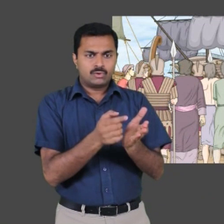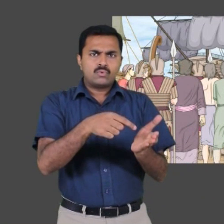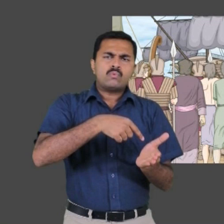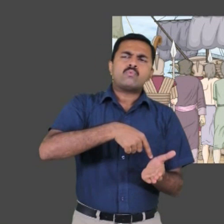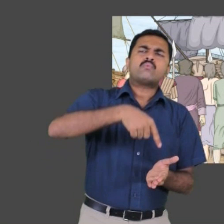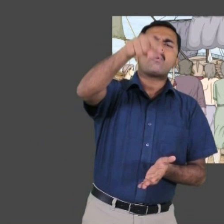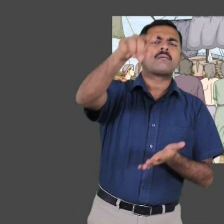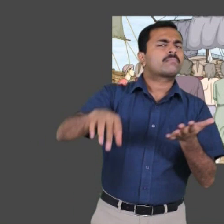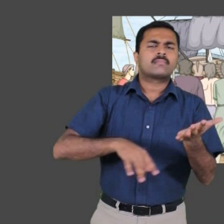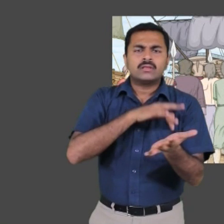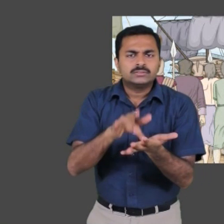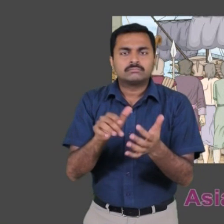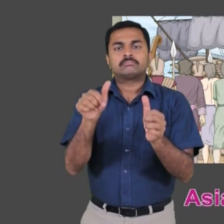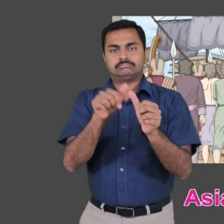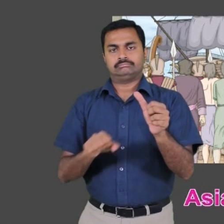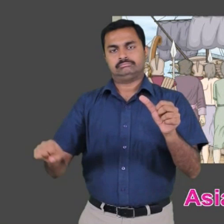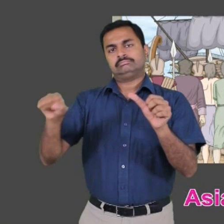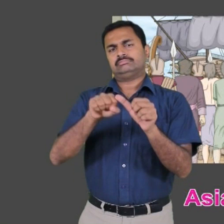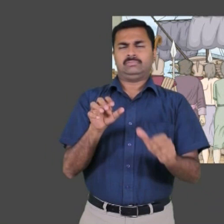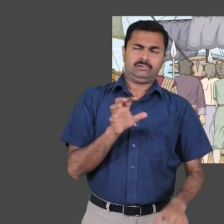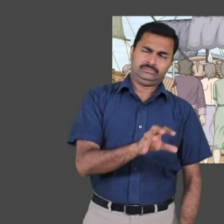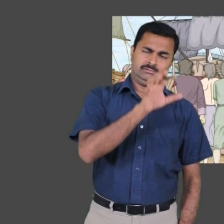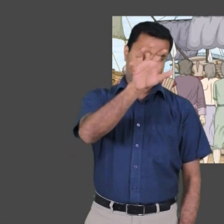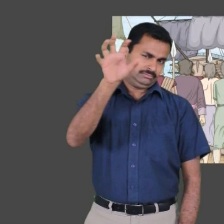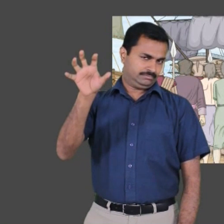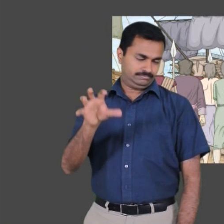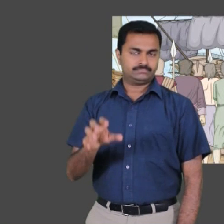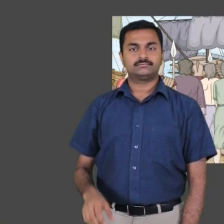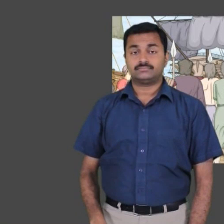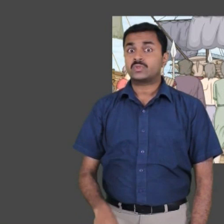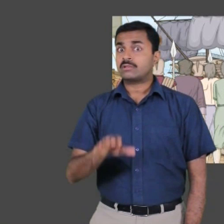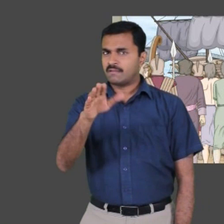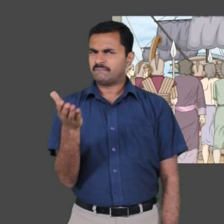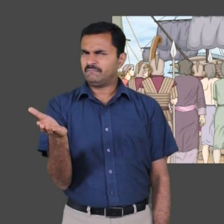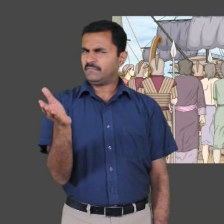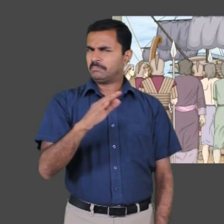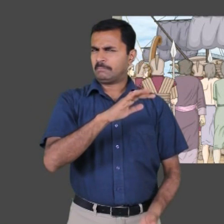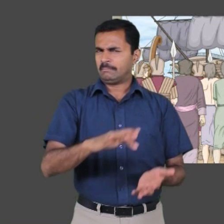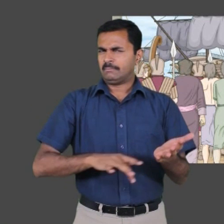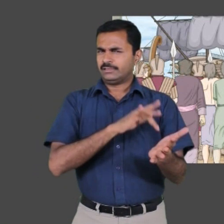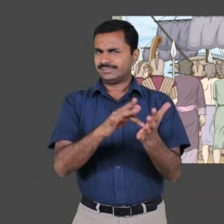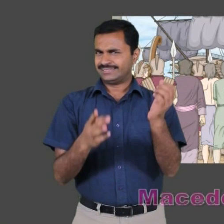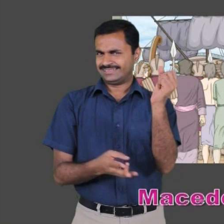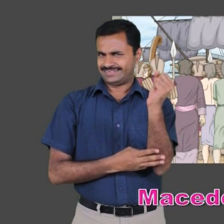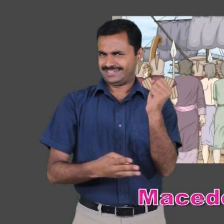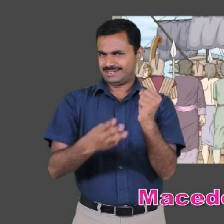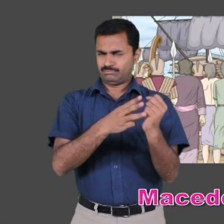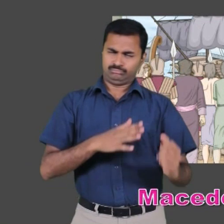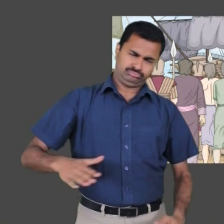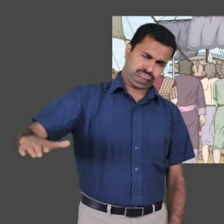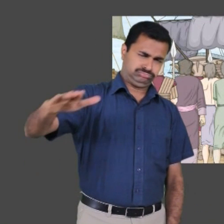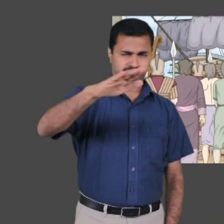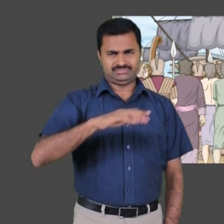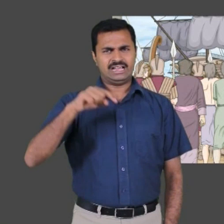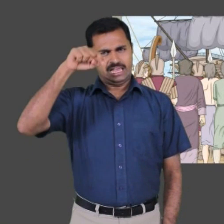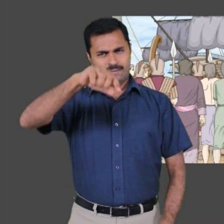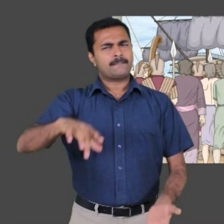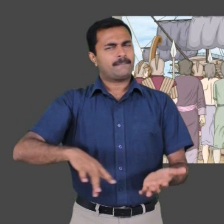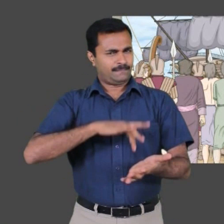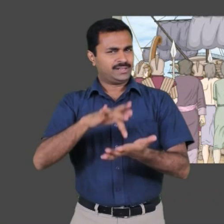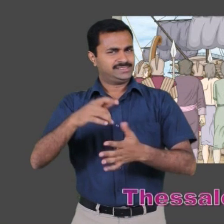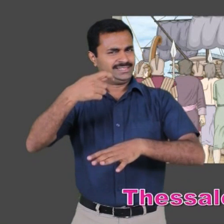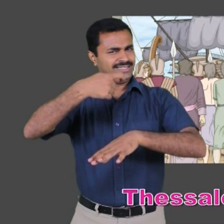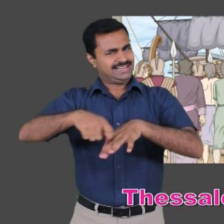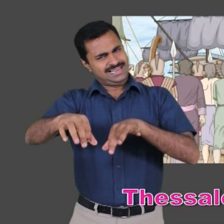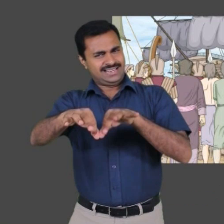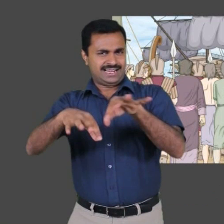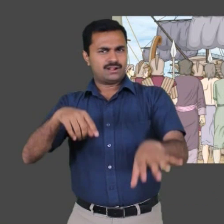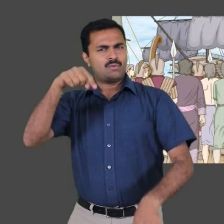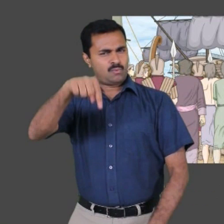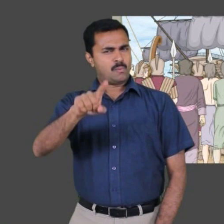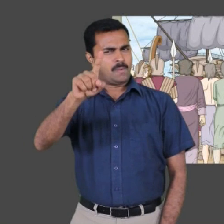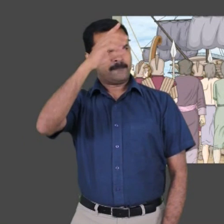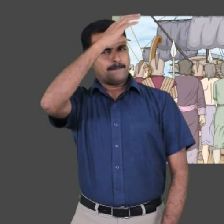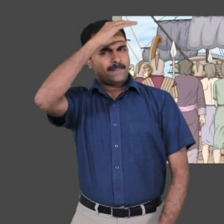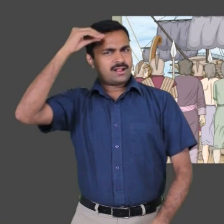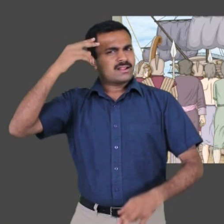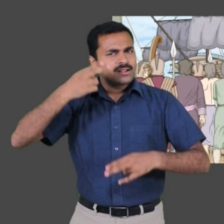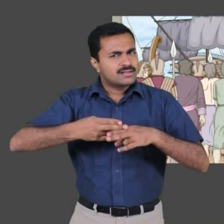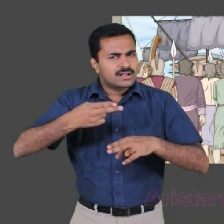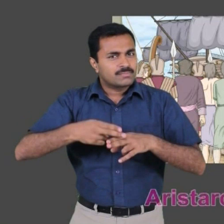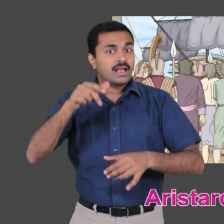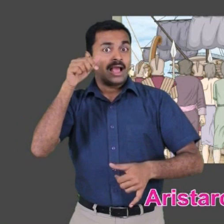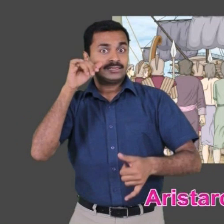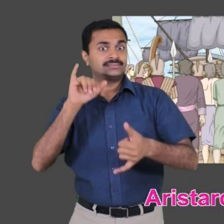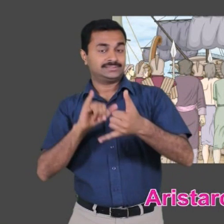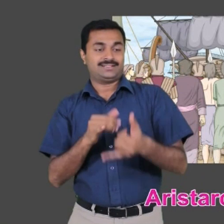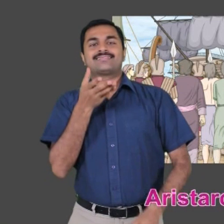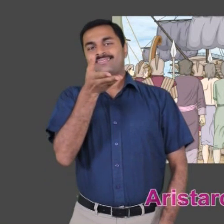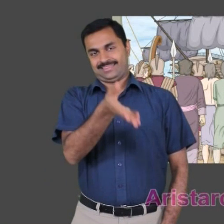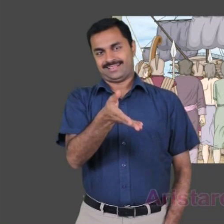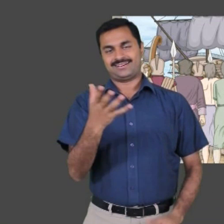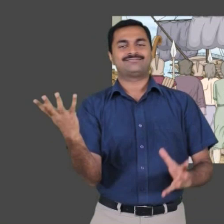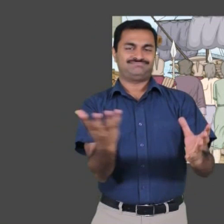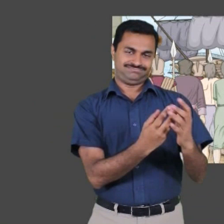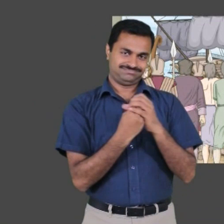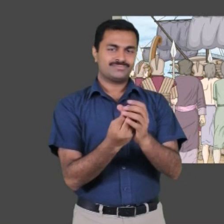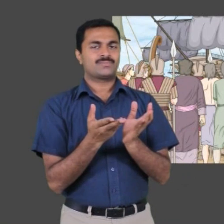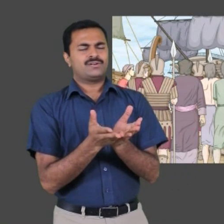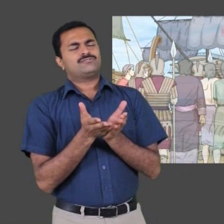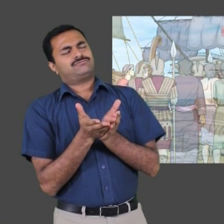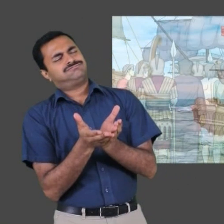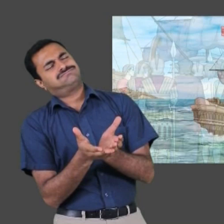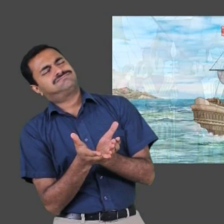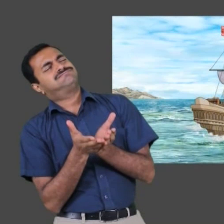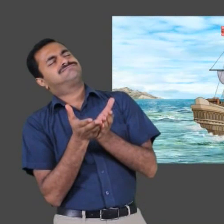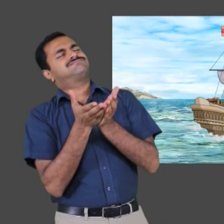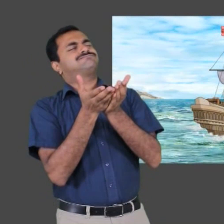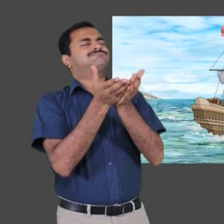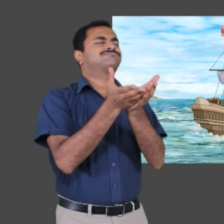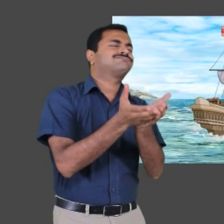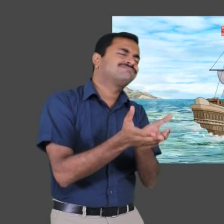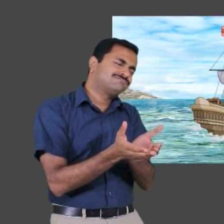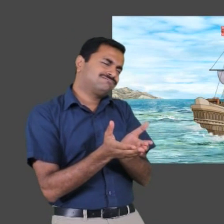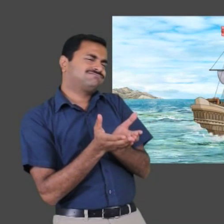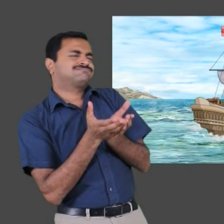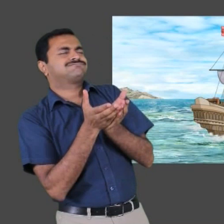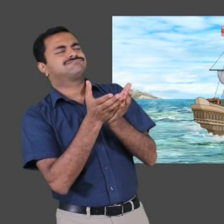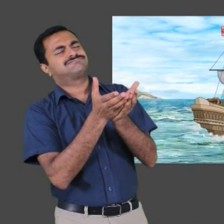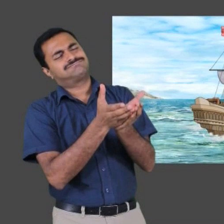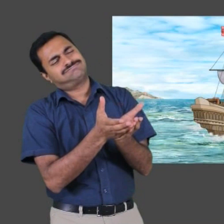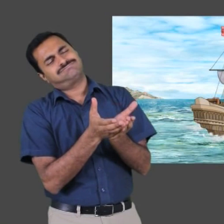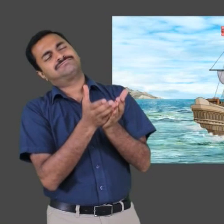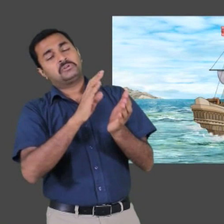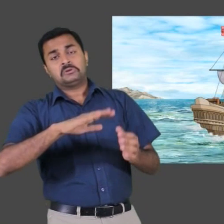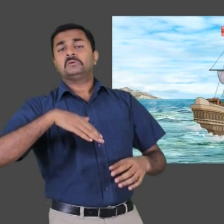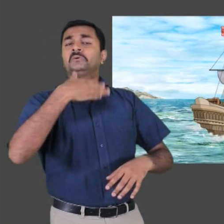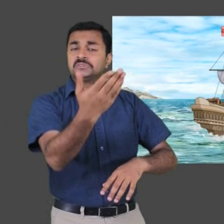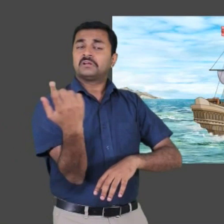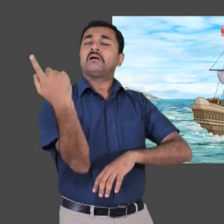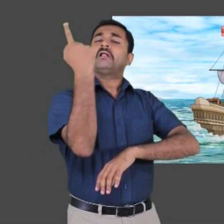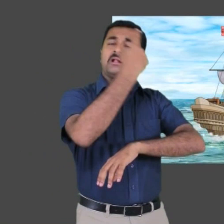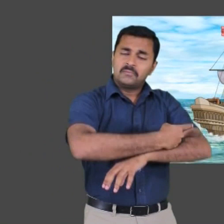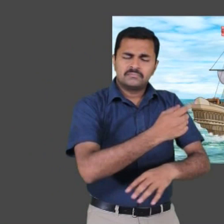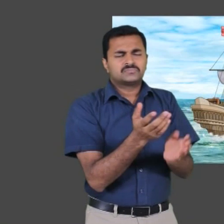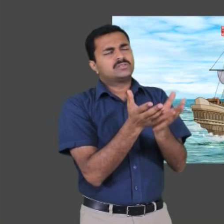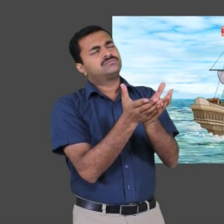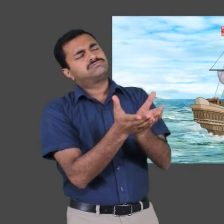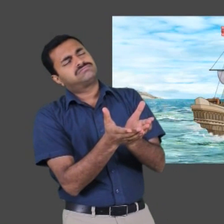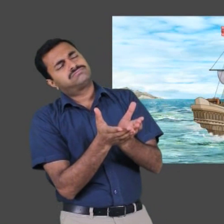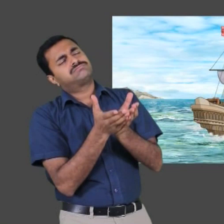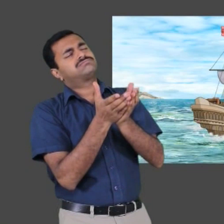Aristarchus, a Macedonian from Thessalonica, was with us.